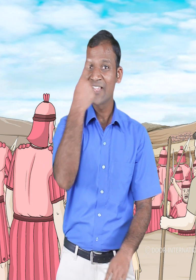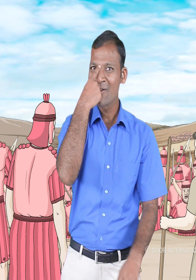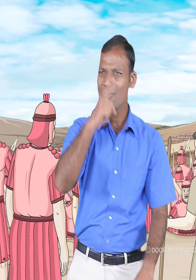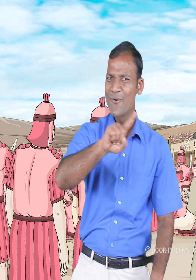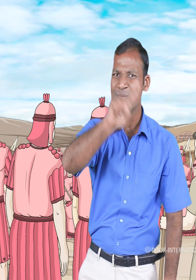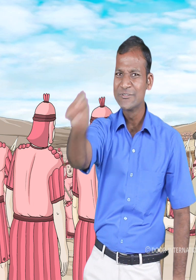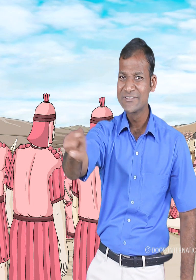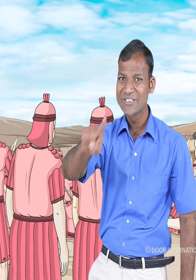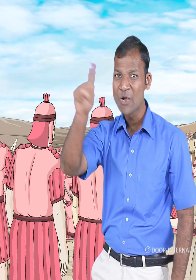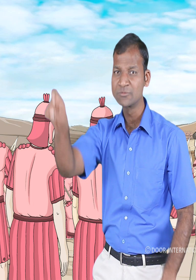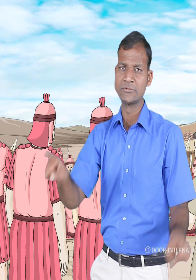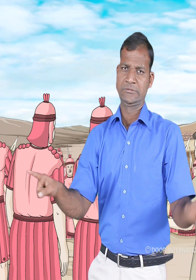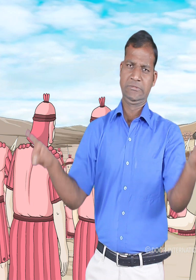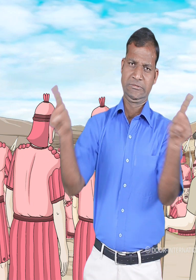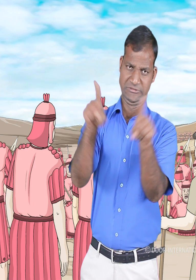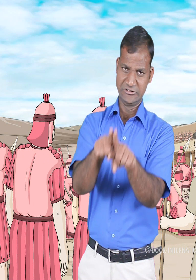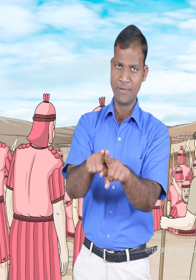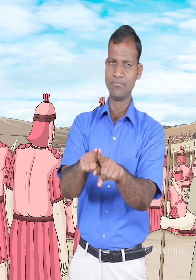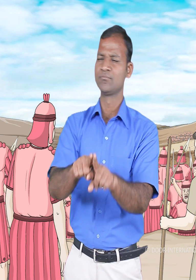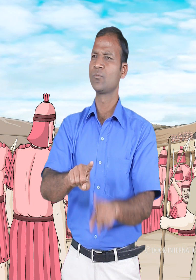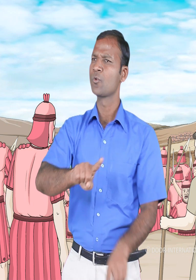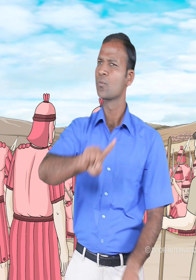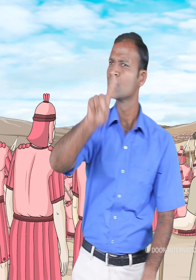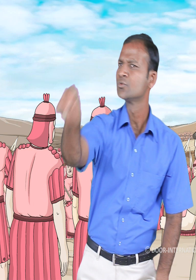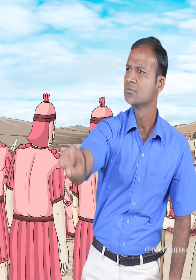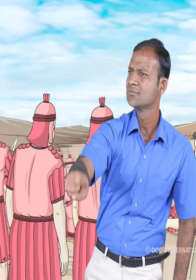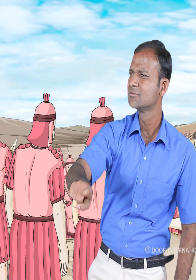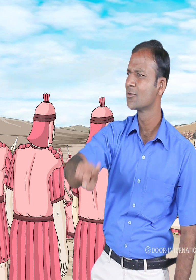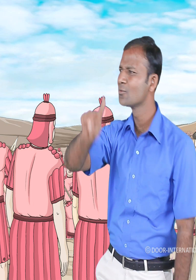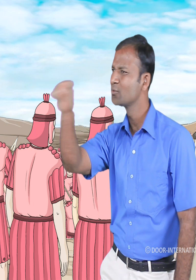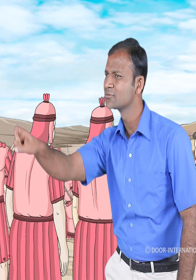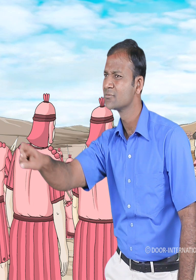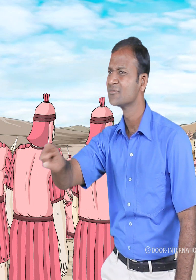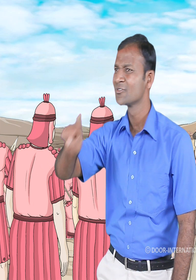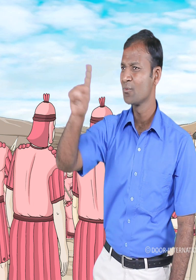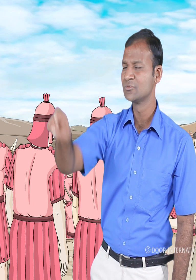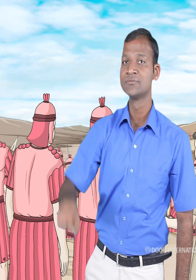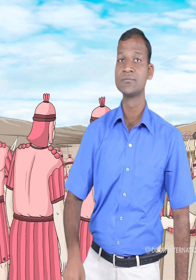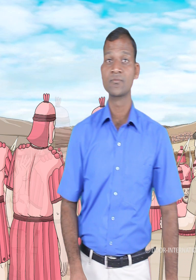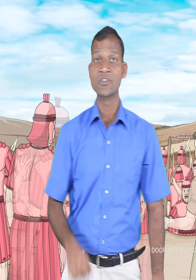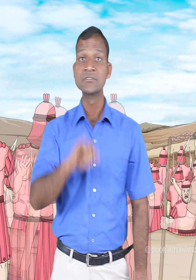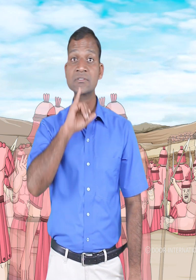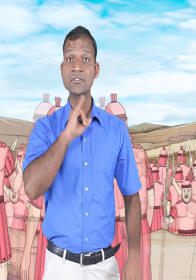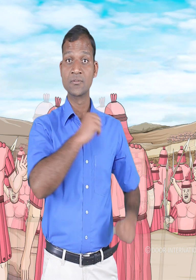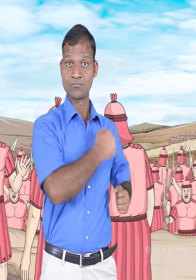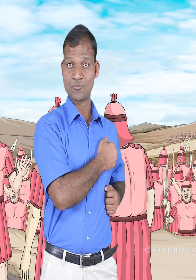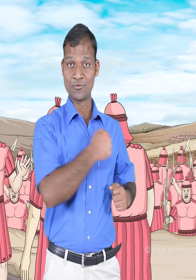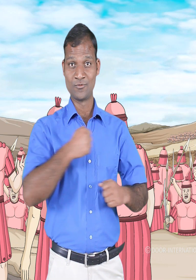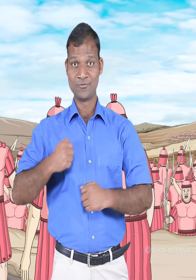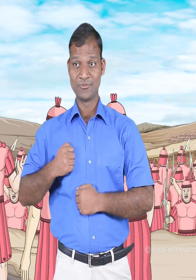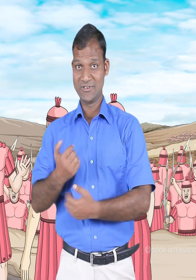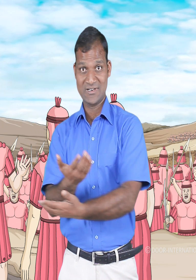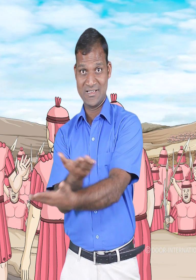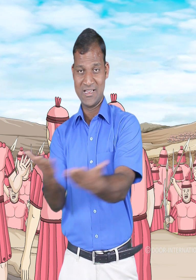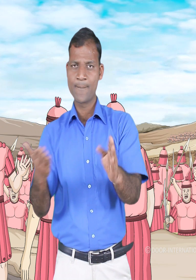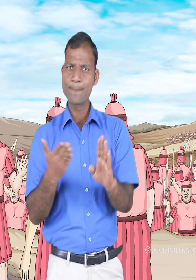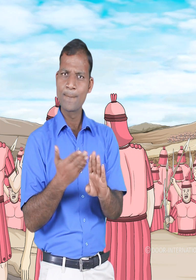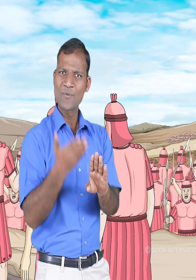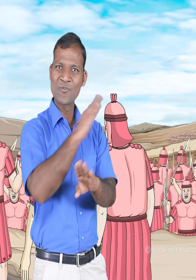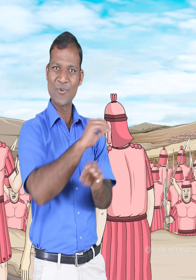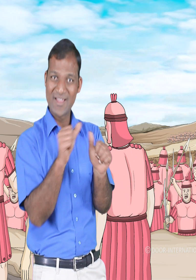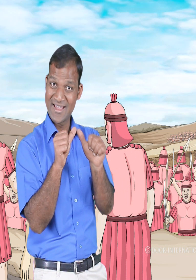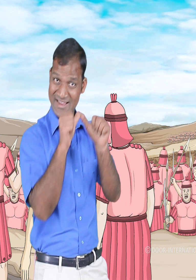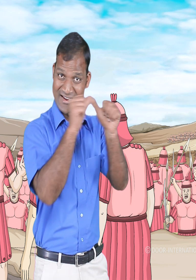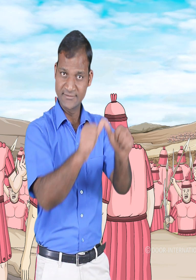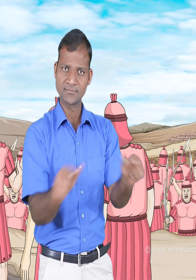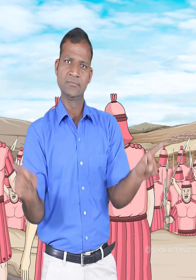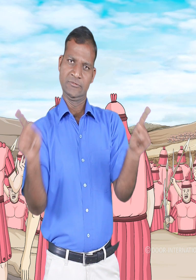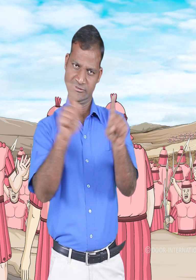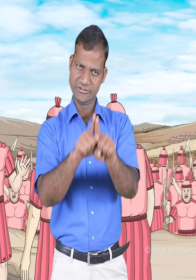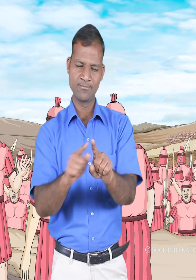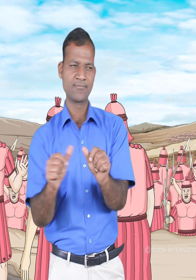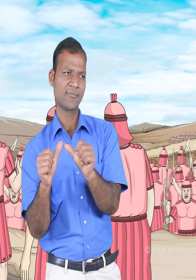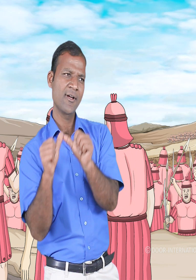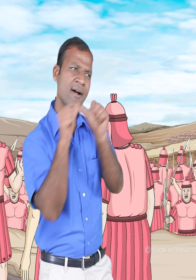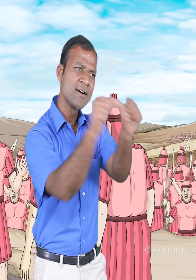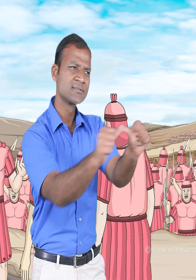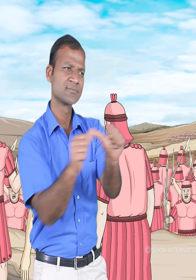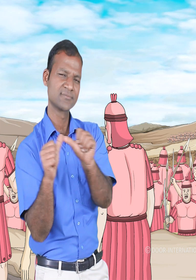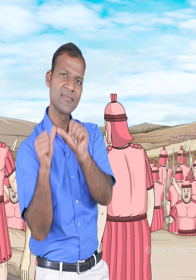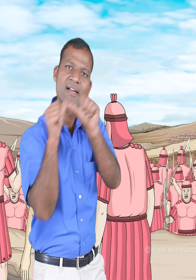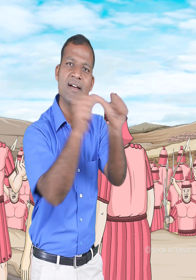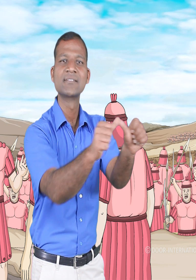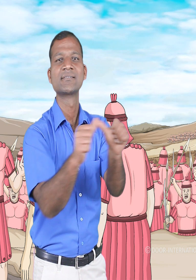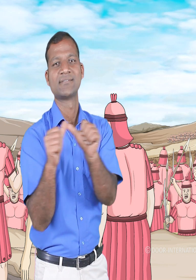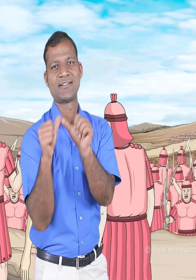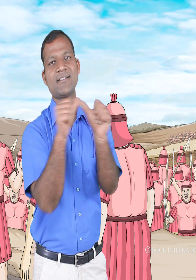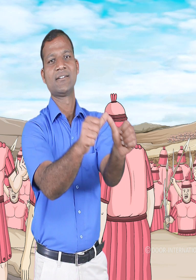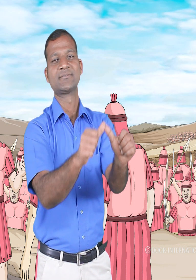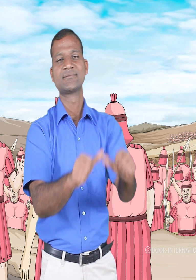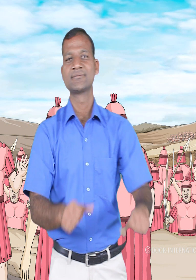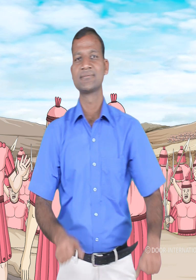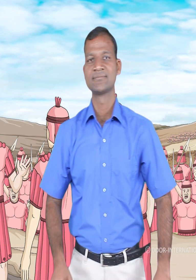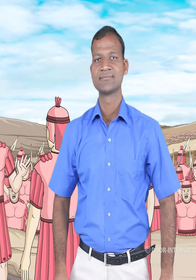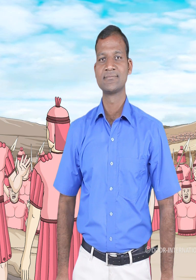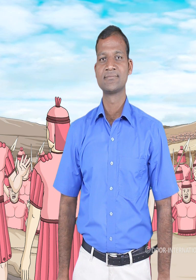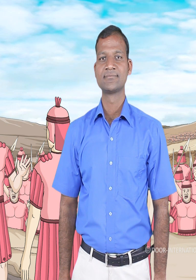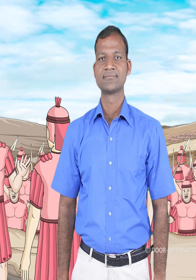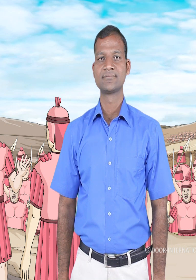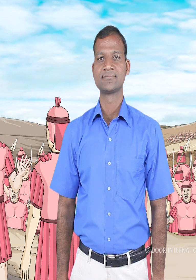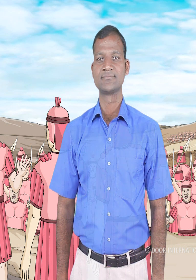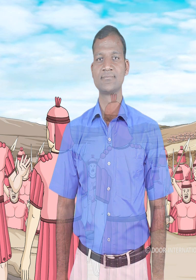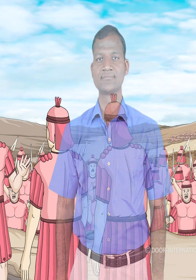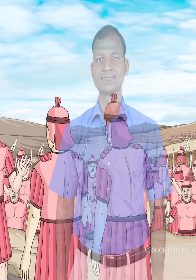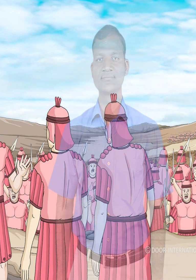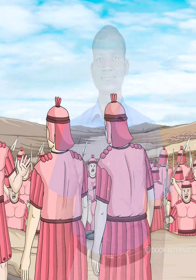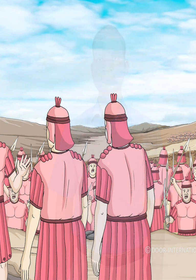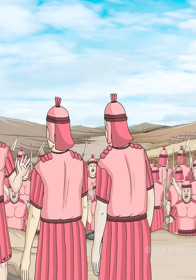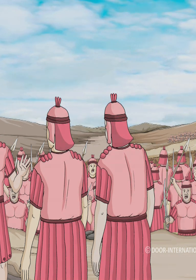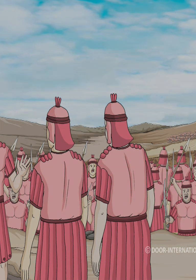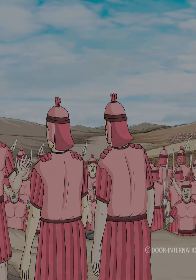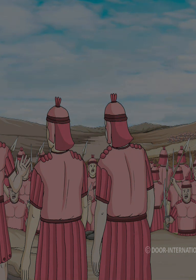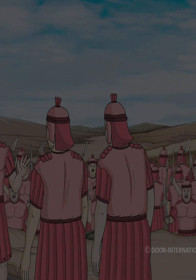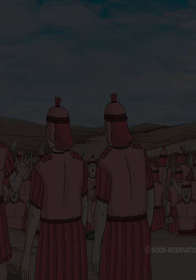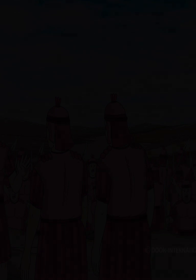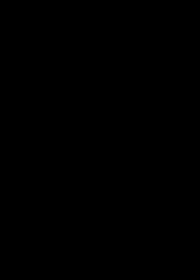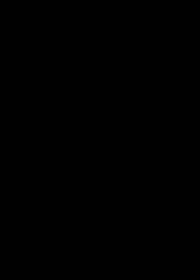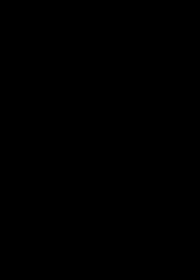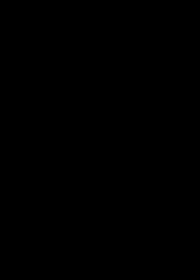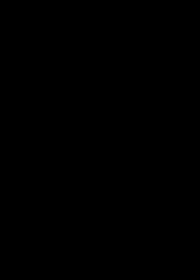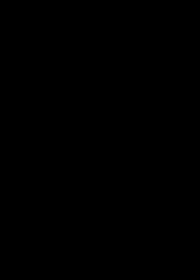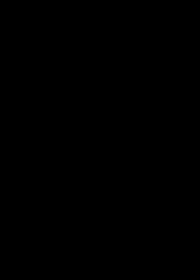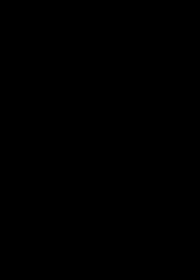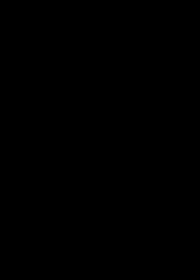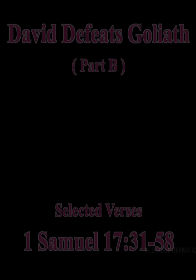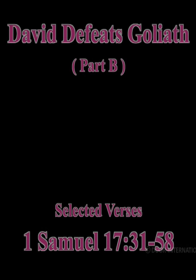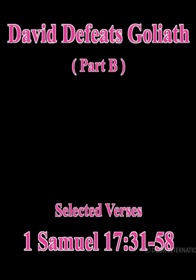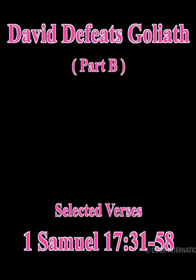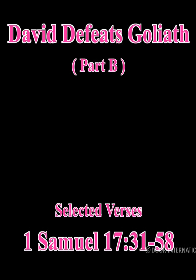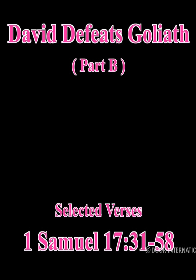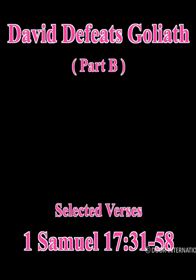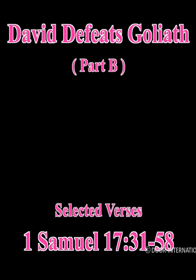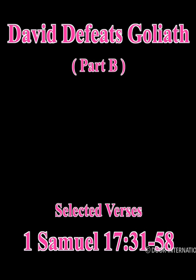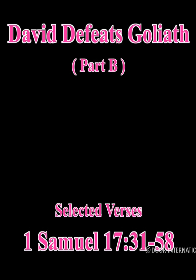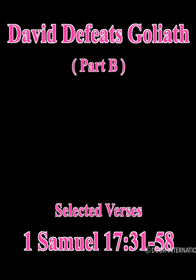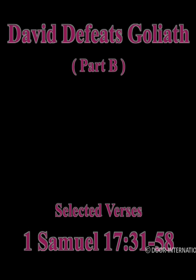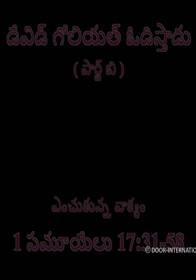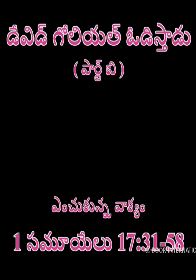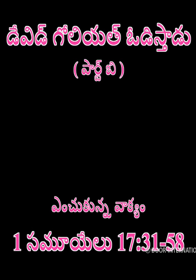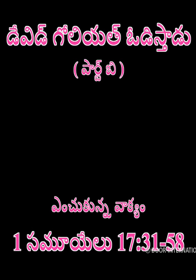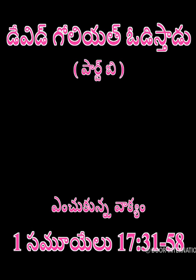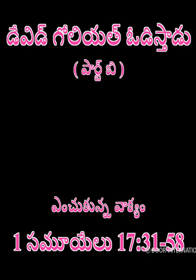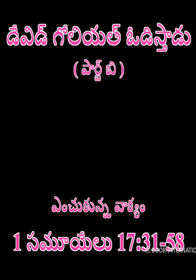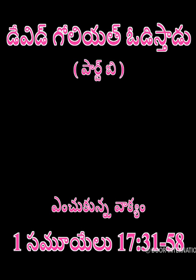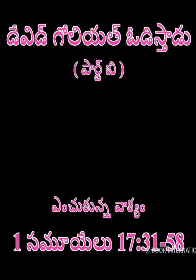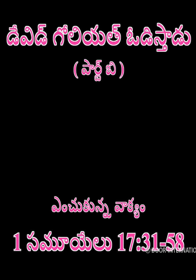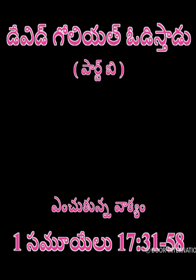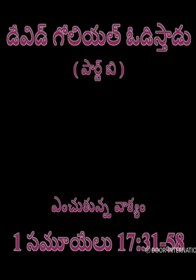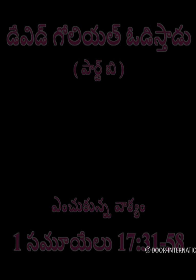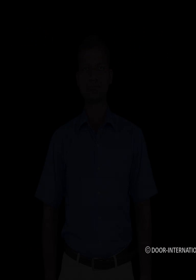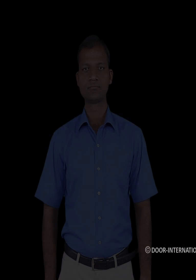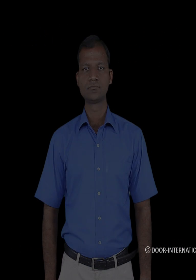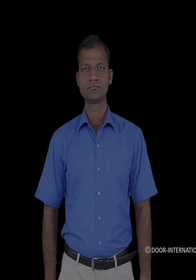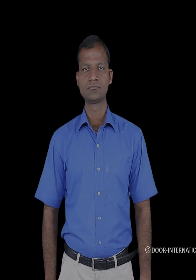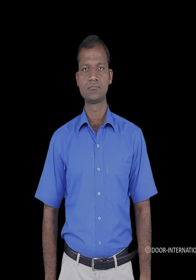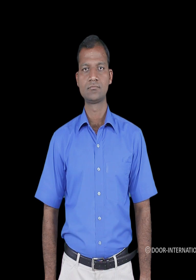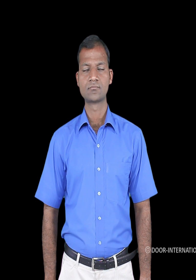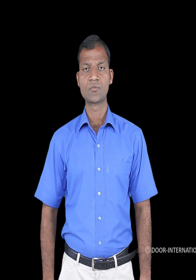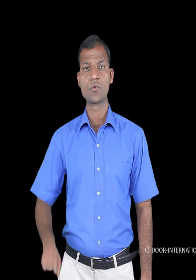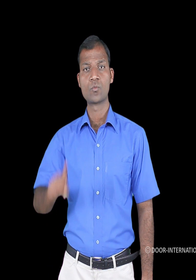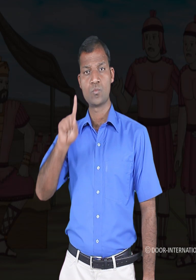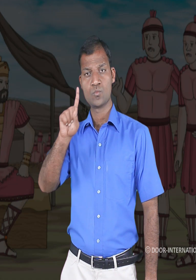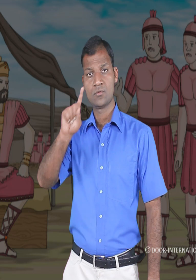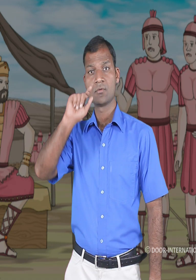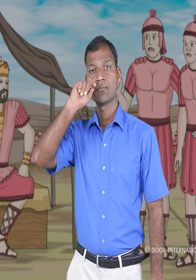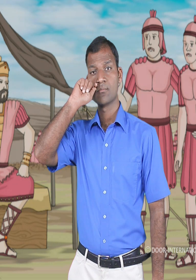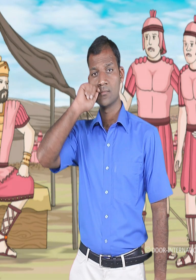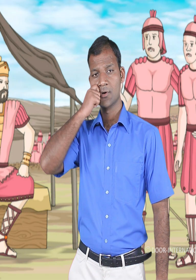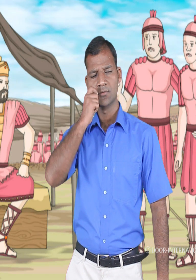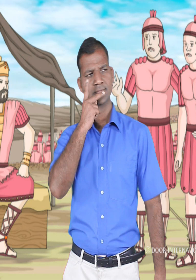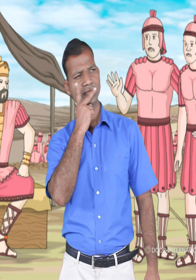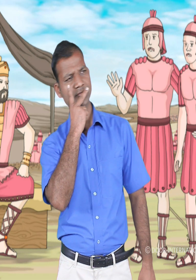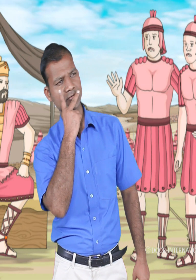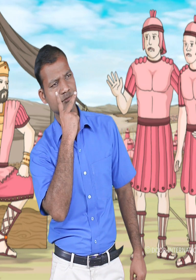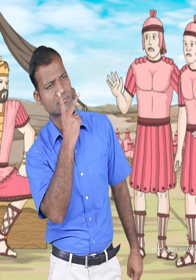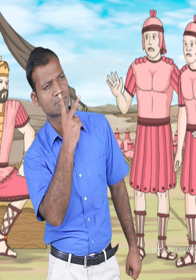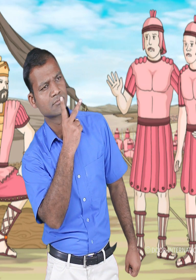Then he turned from him toward another and asked about the offer, and those people answered him just as the first ones had answered.